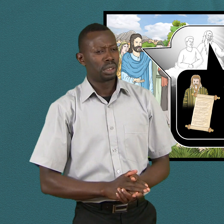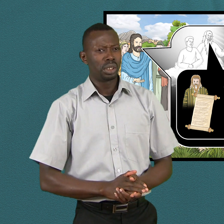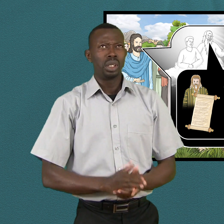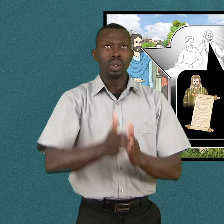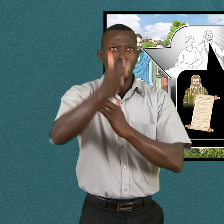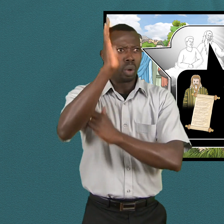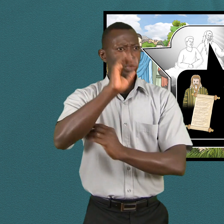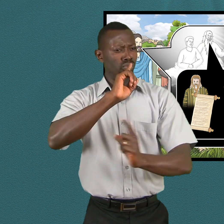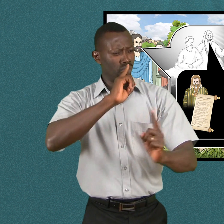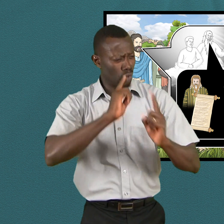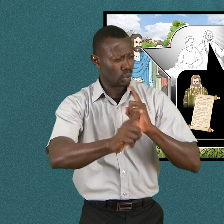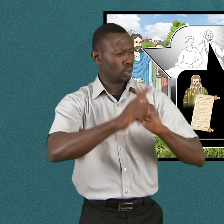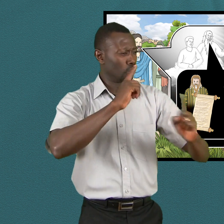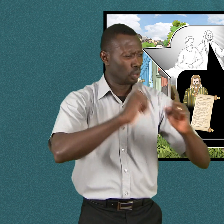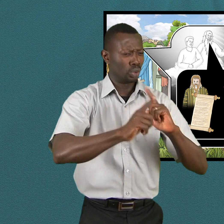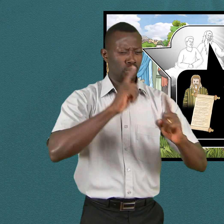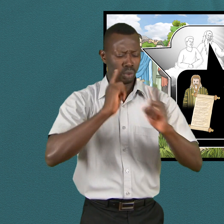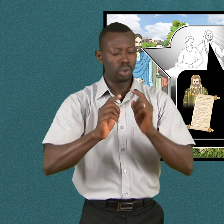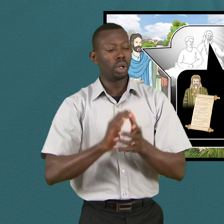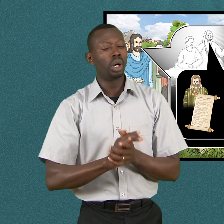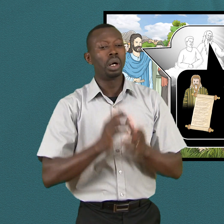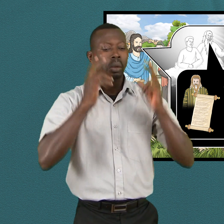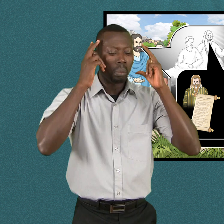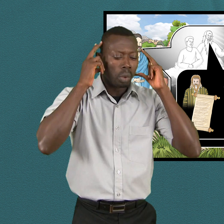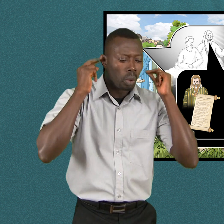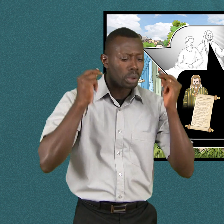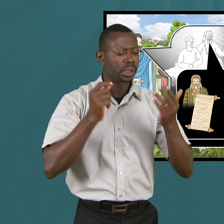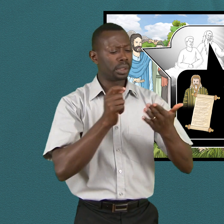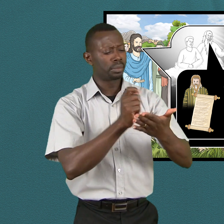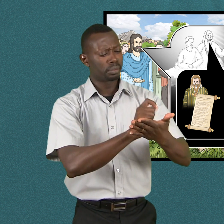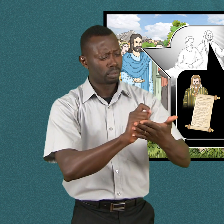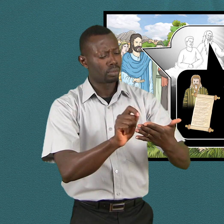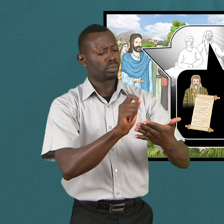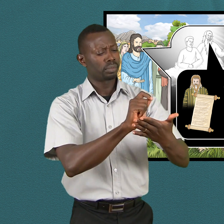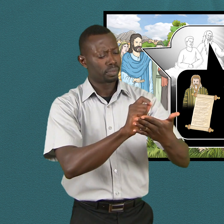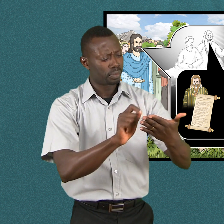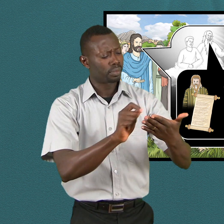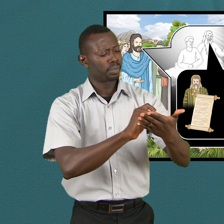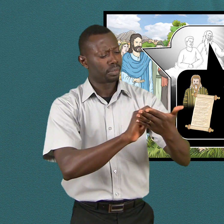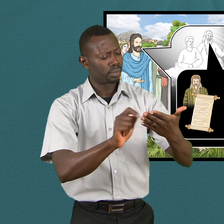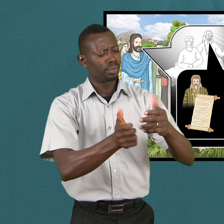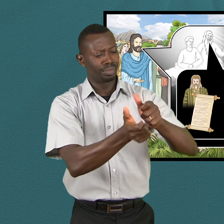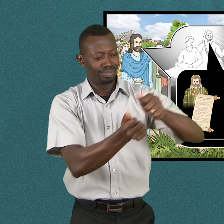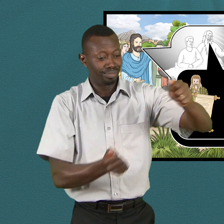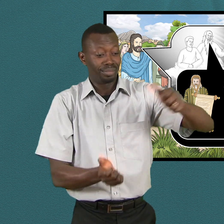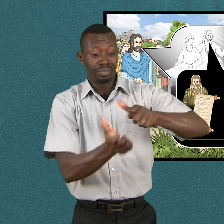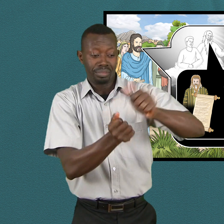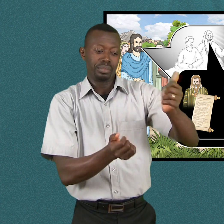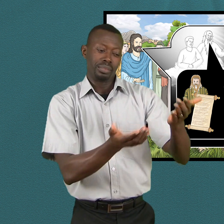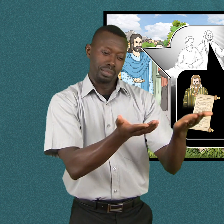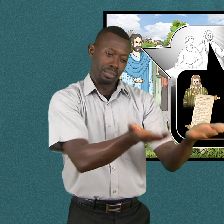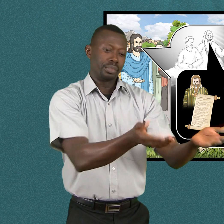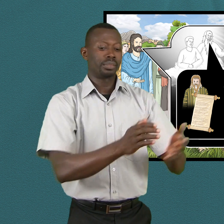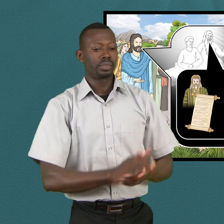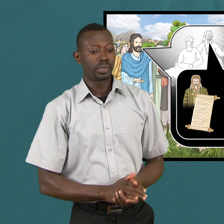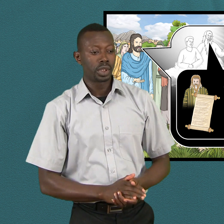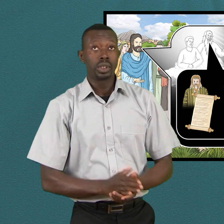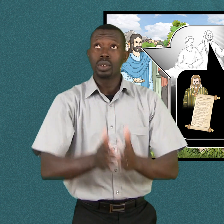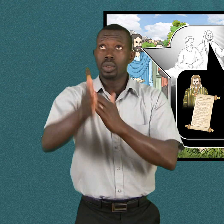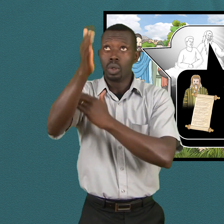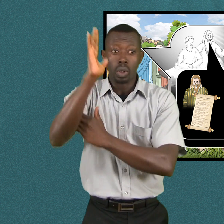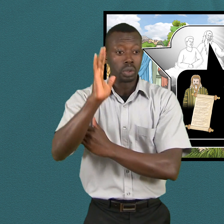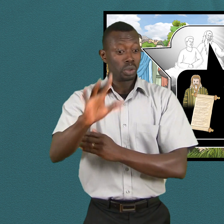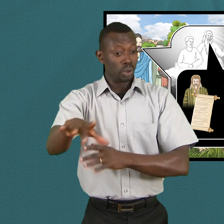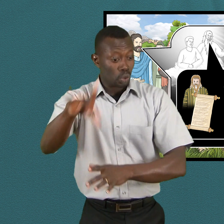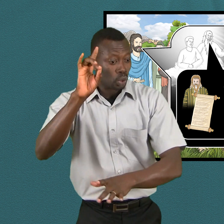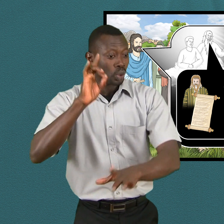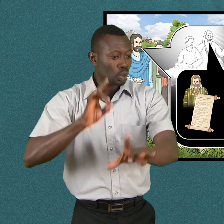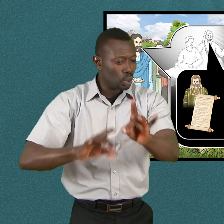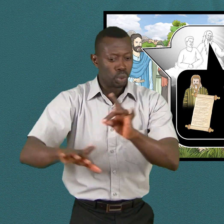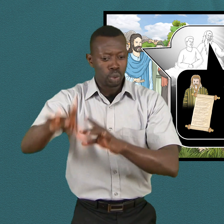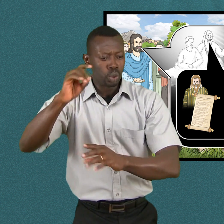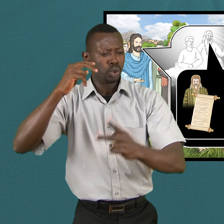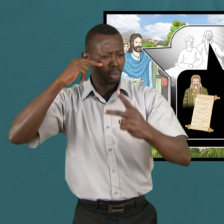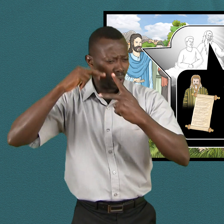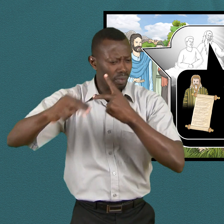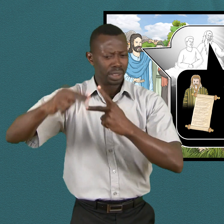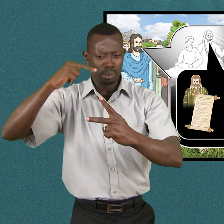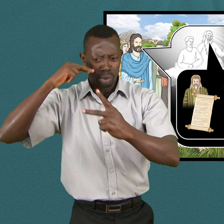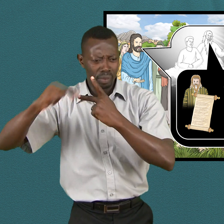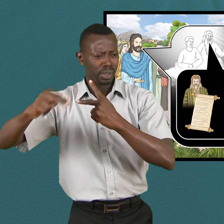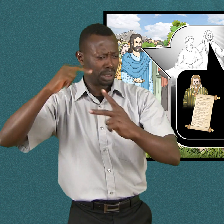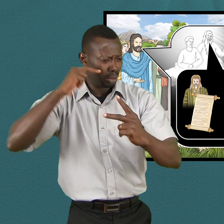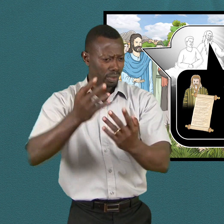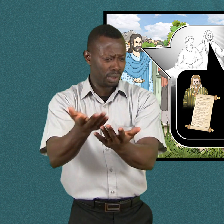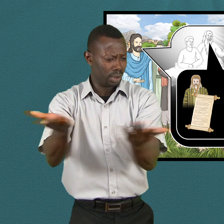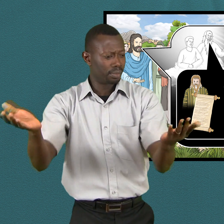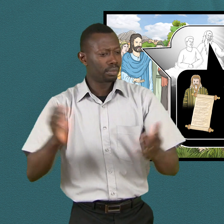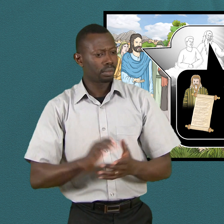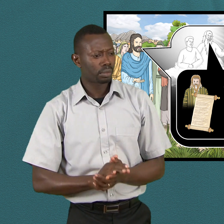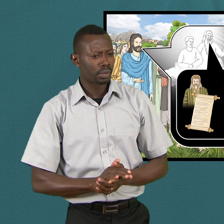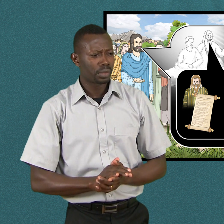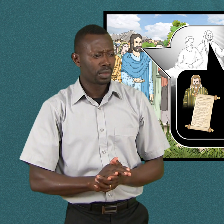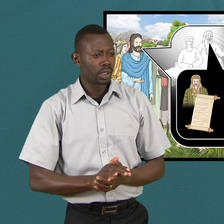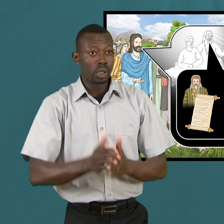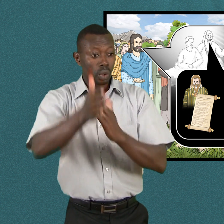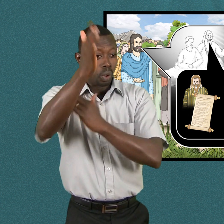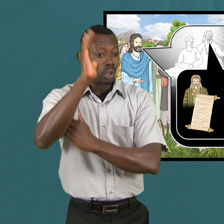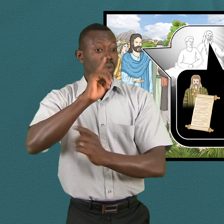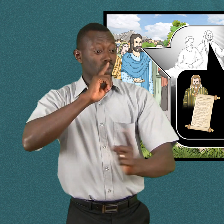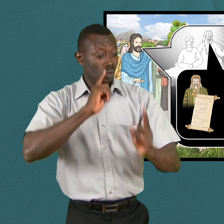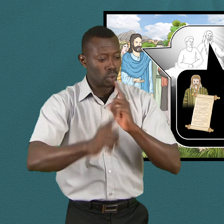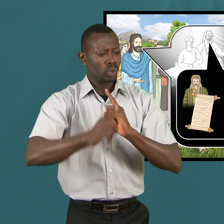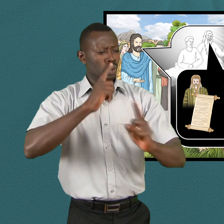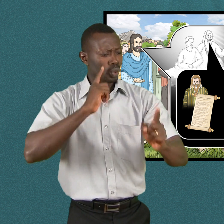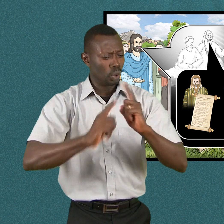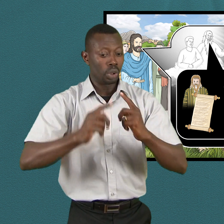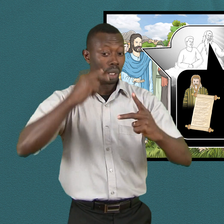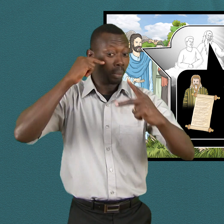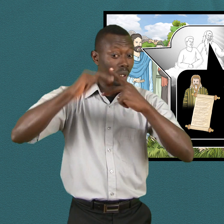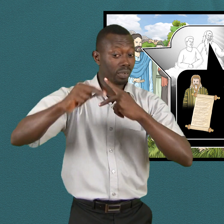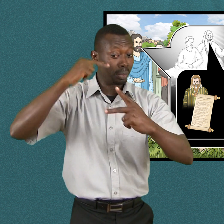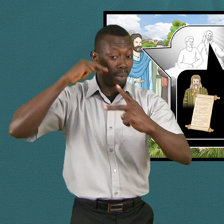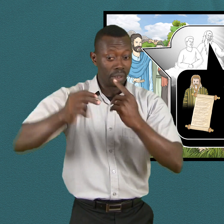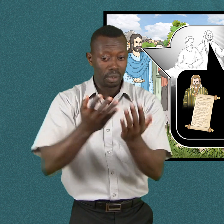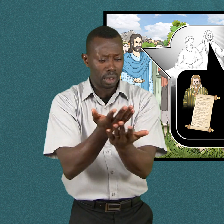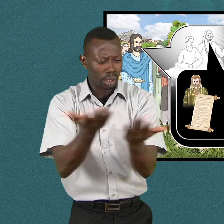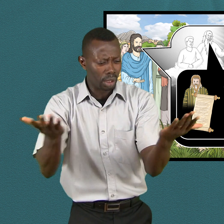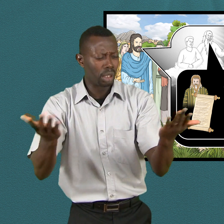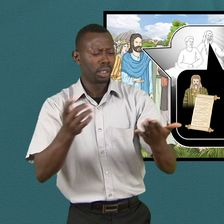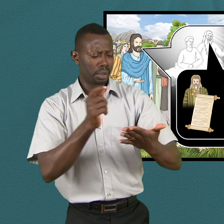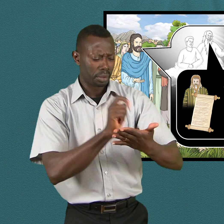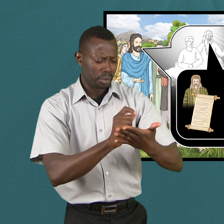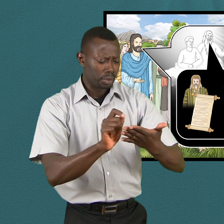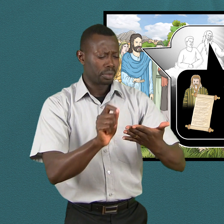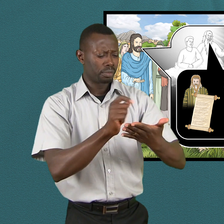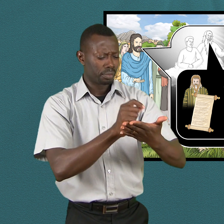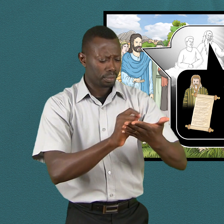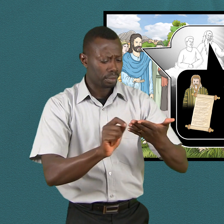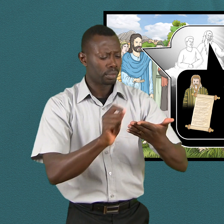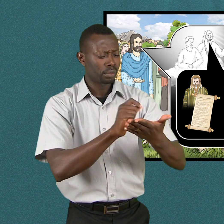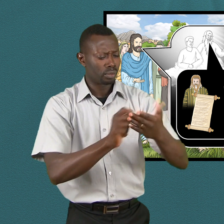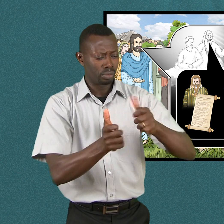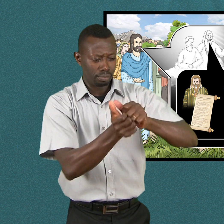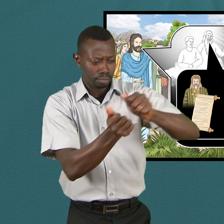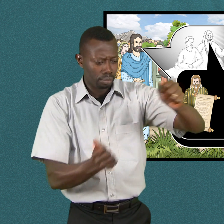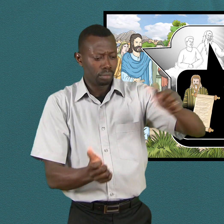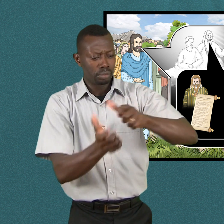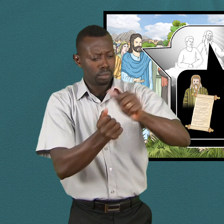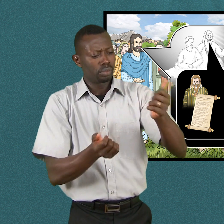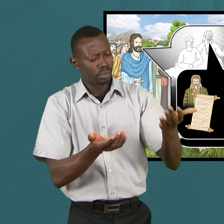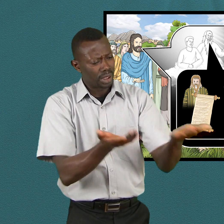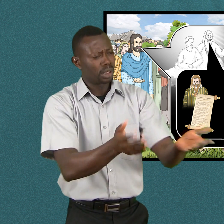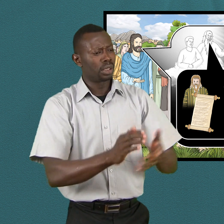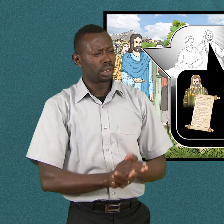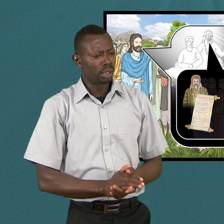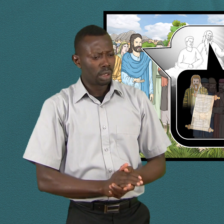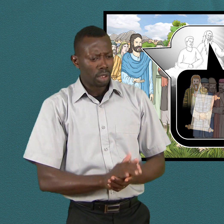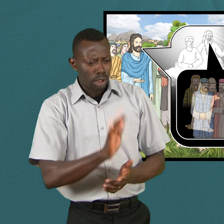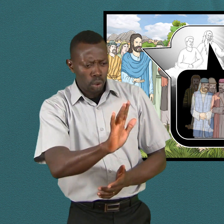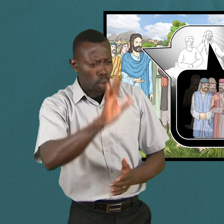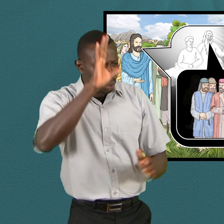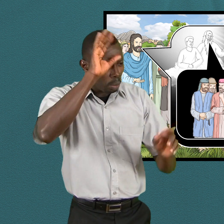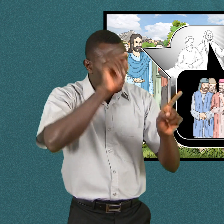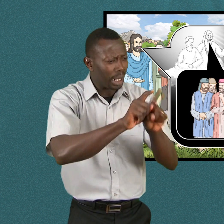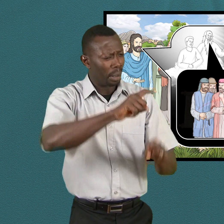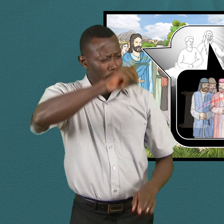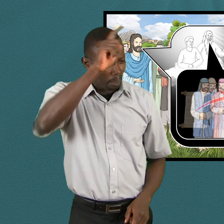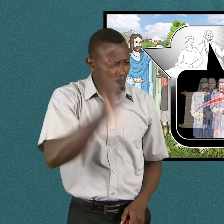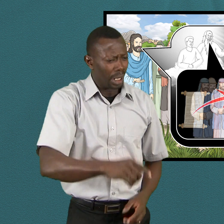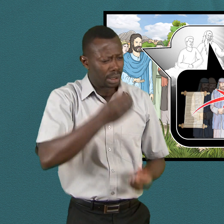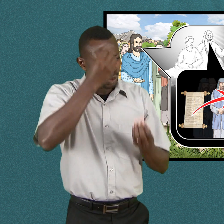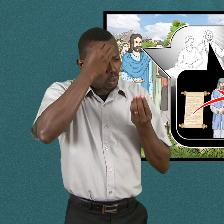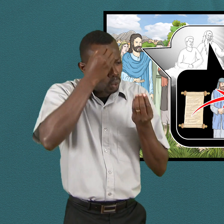But Abraham replied, ‘They have Moses and the prophets;